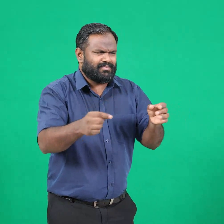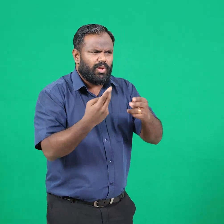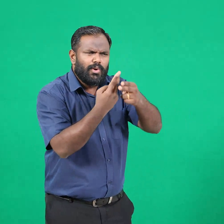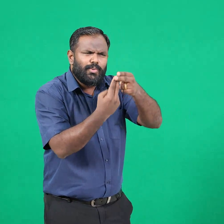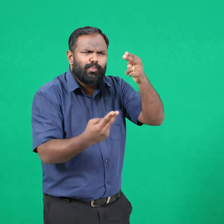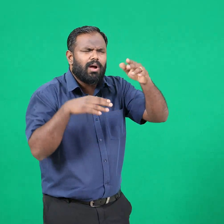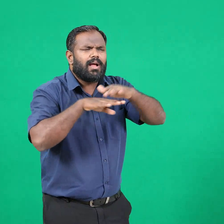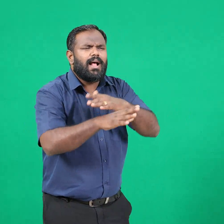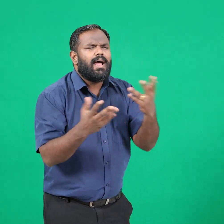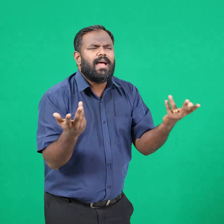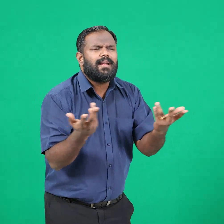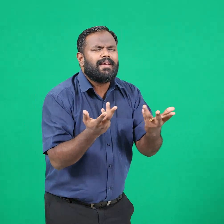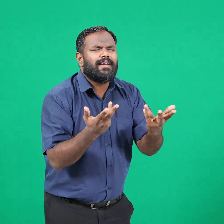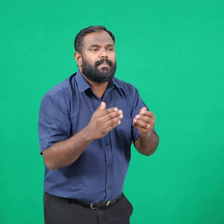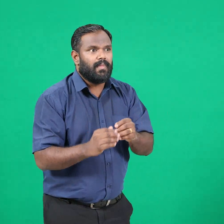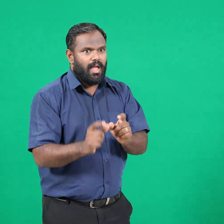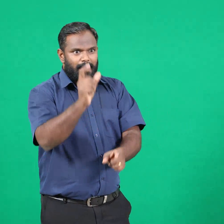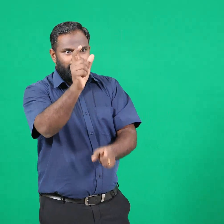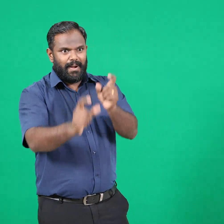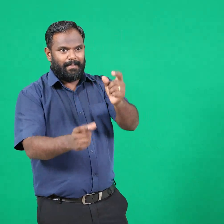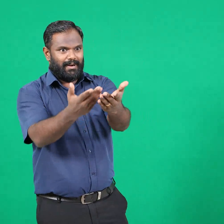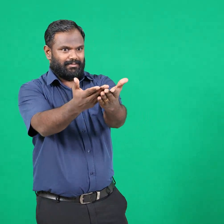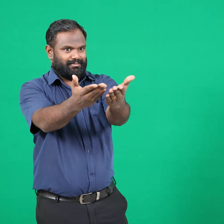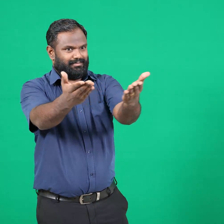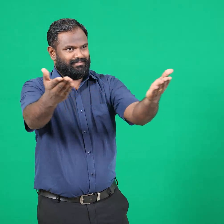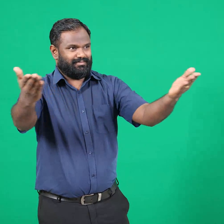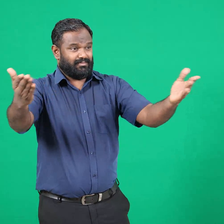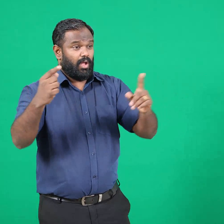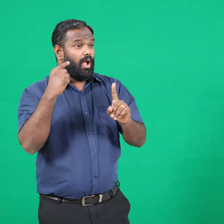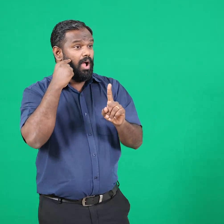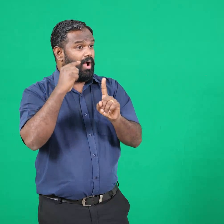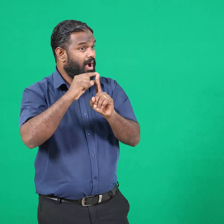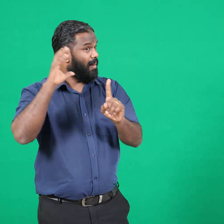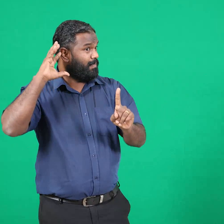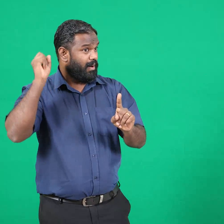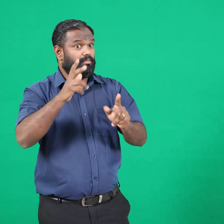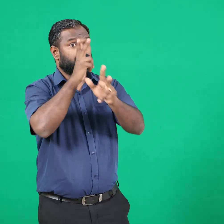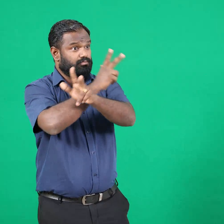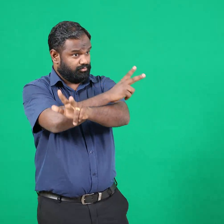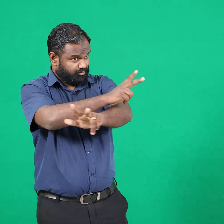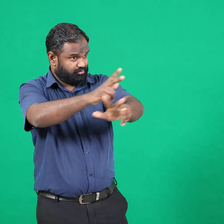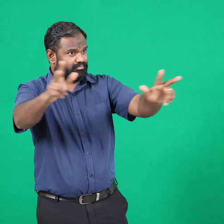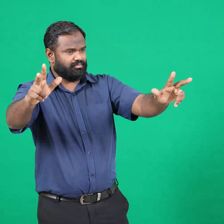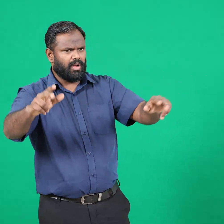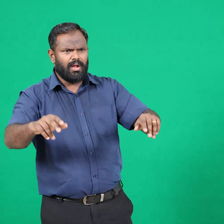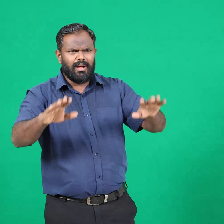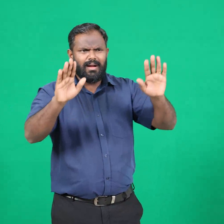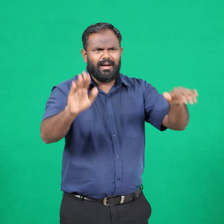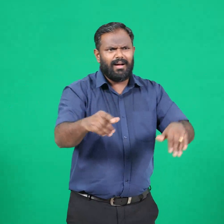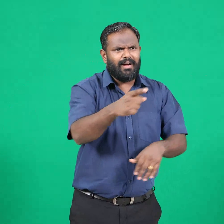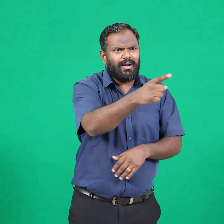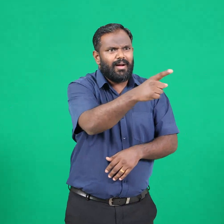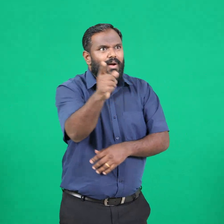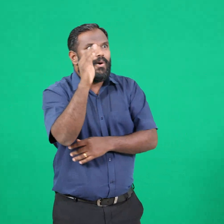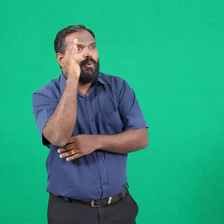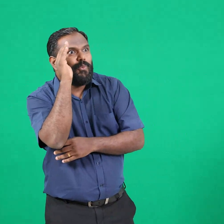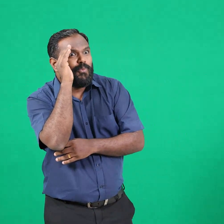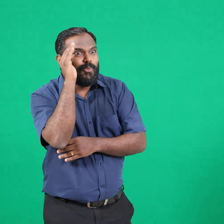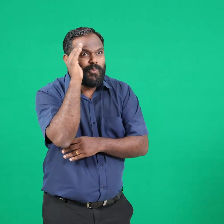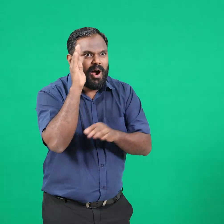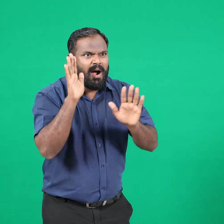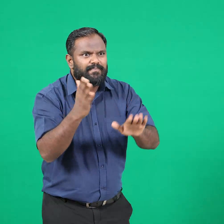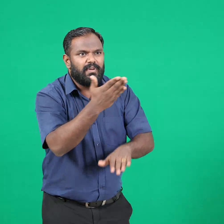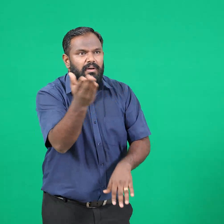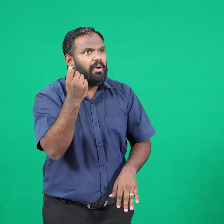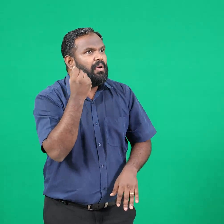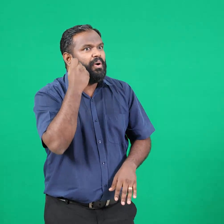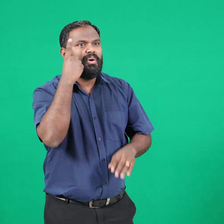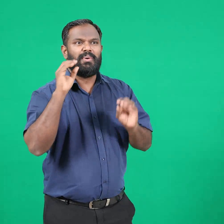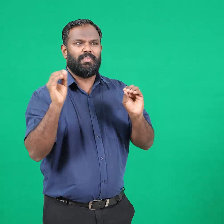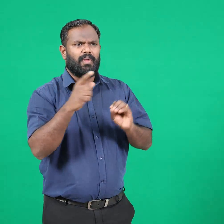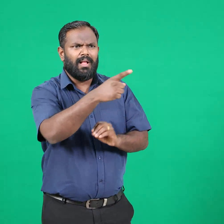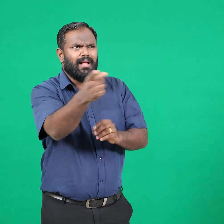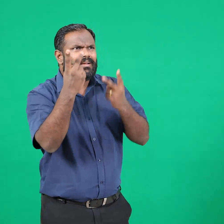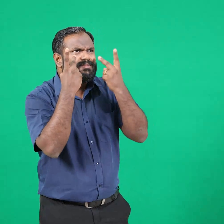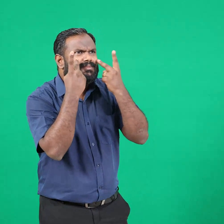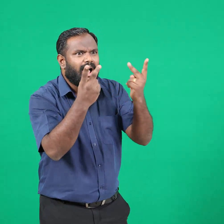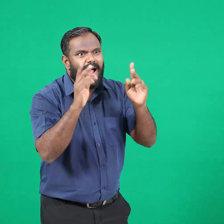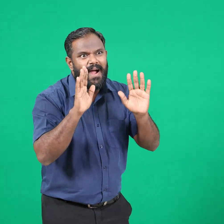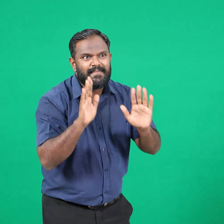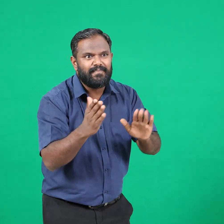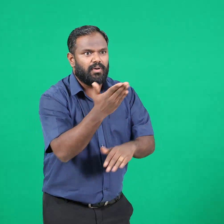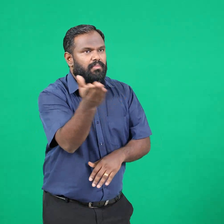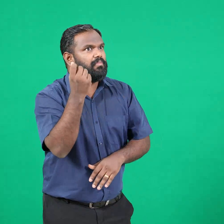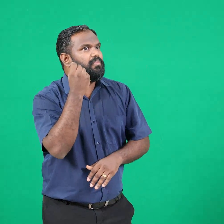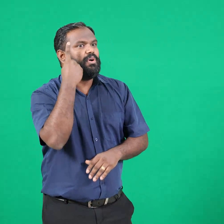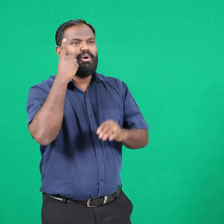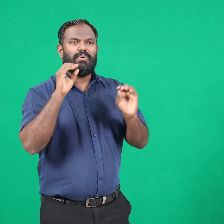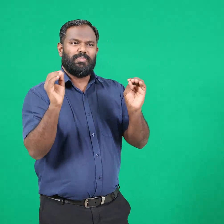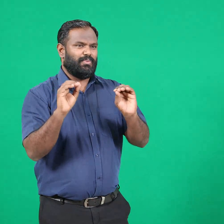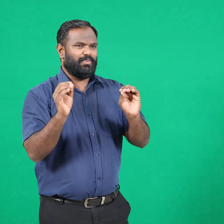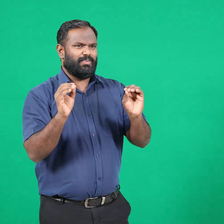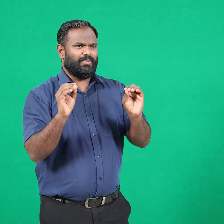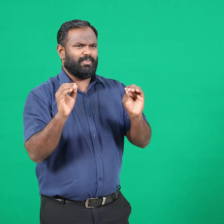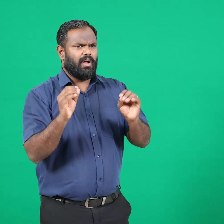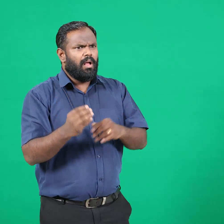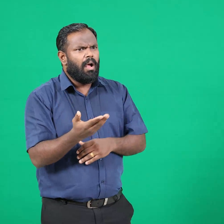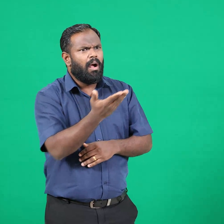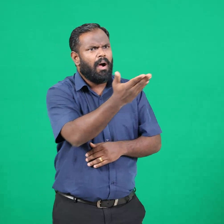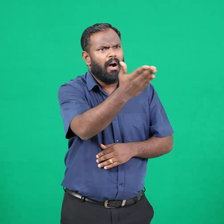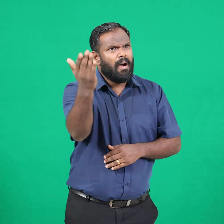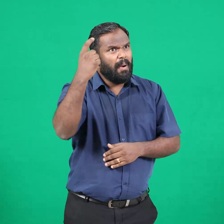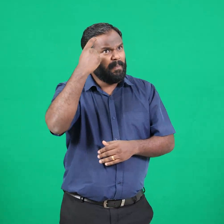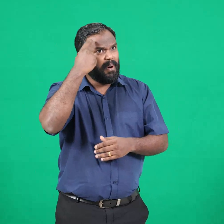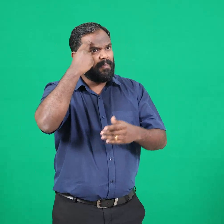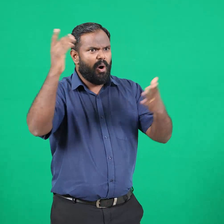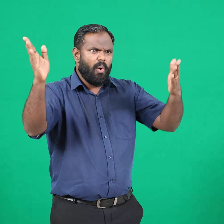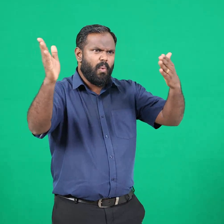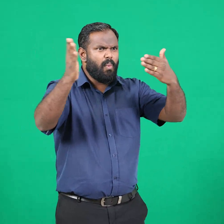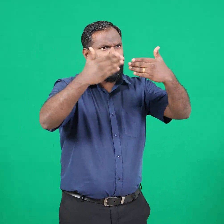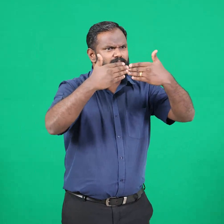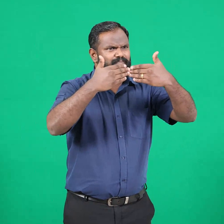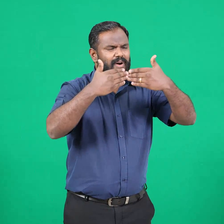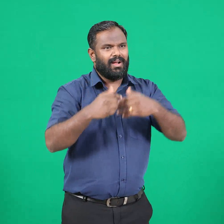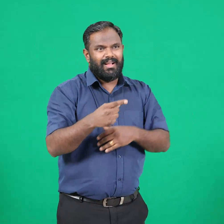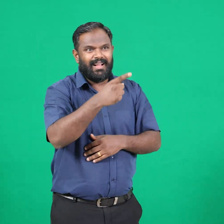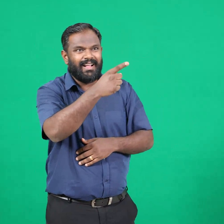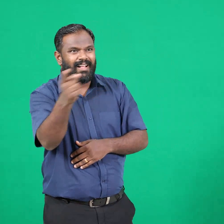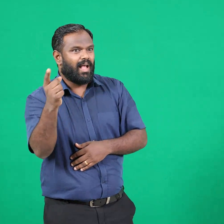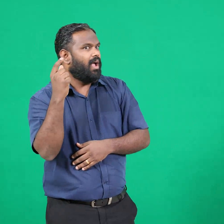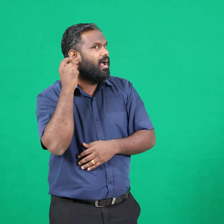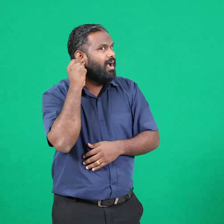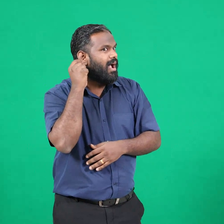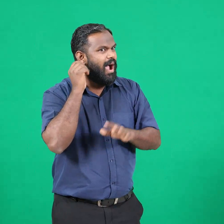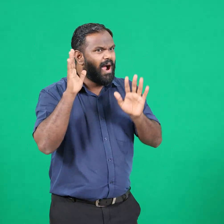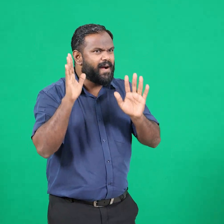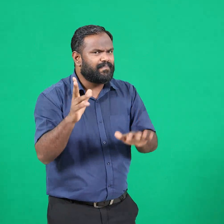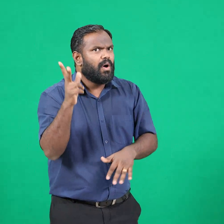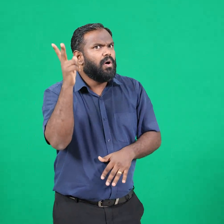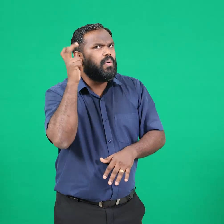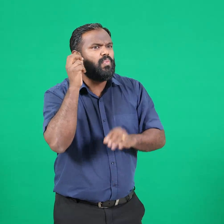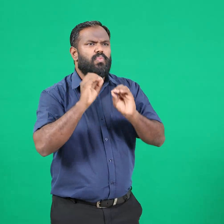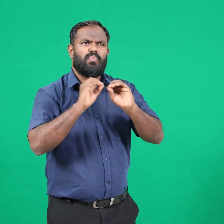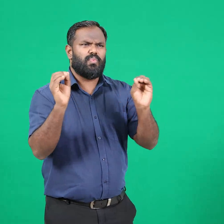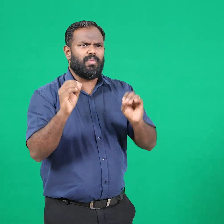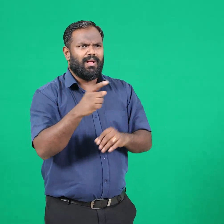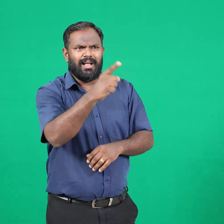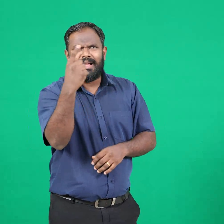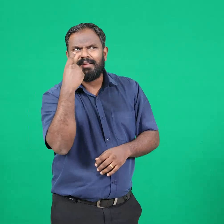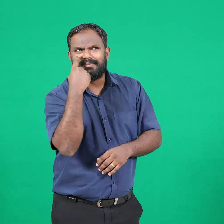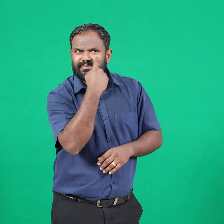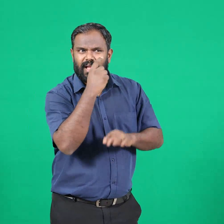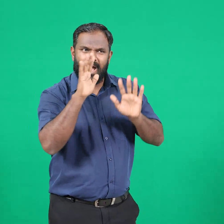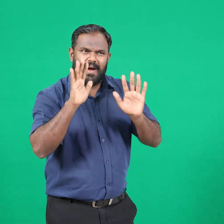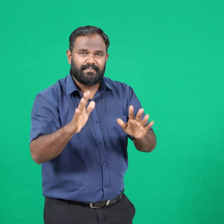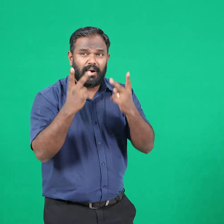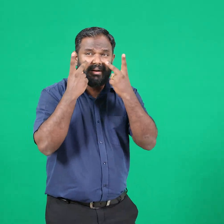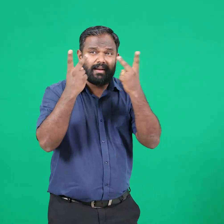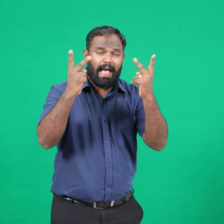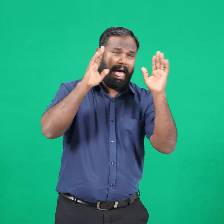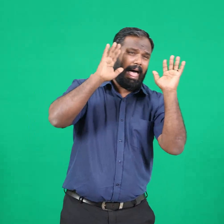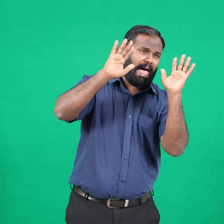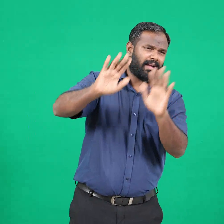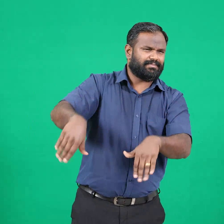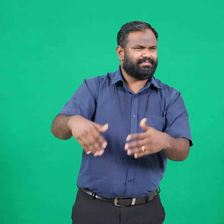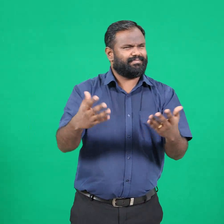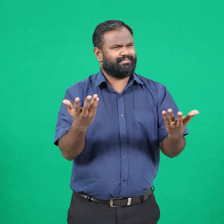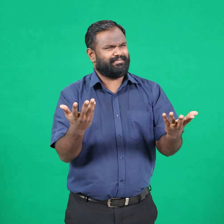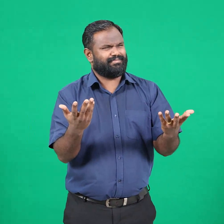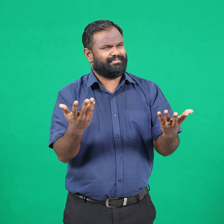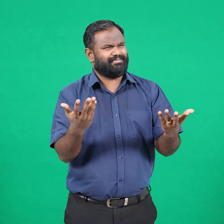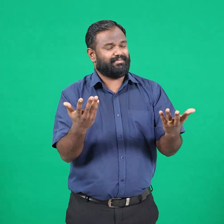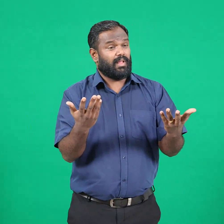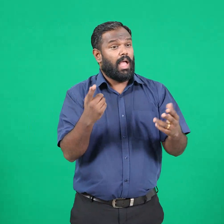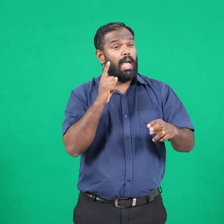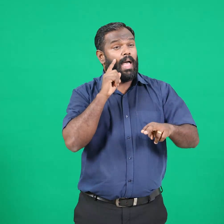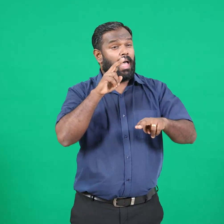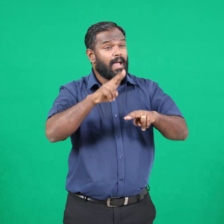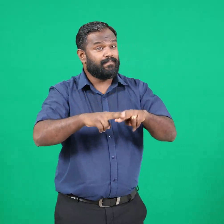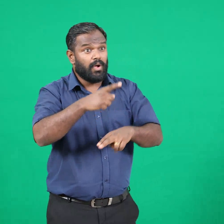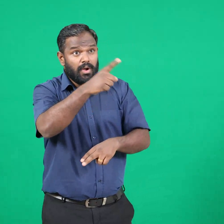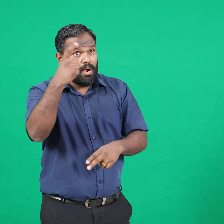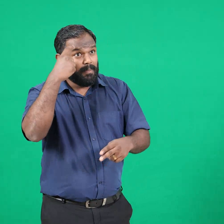For this people's heart has grown callous; they hardly hear with their ears, and they have closed their eyes.